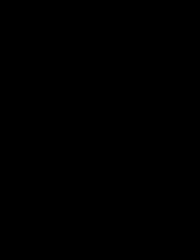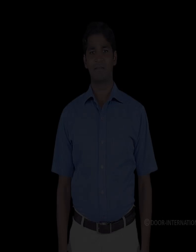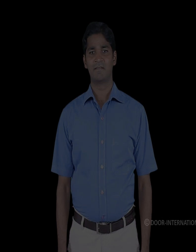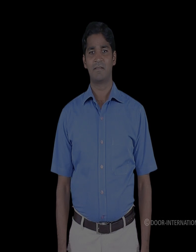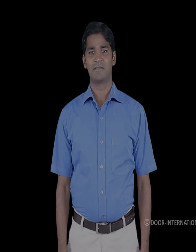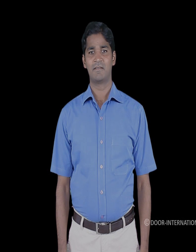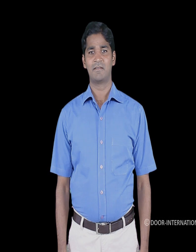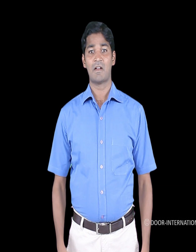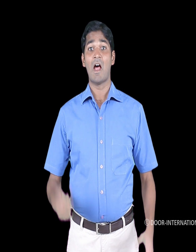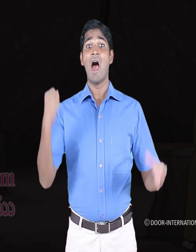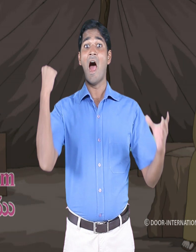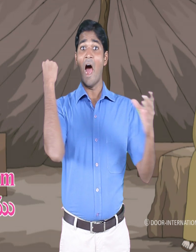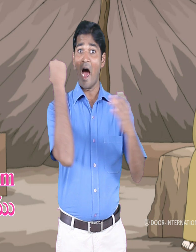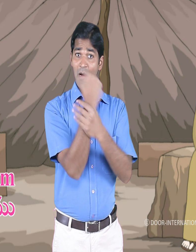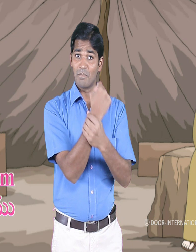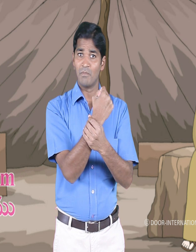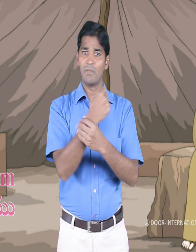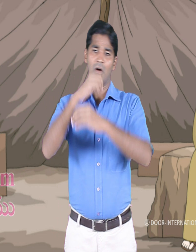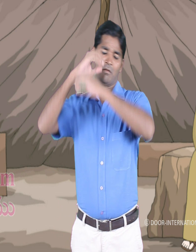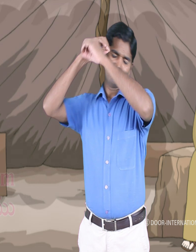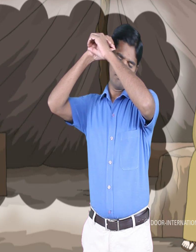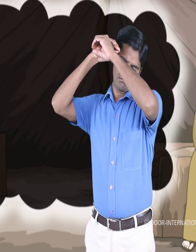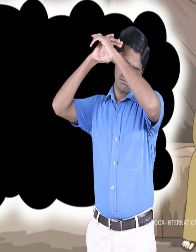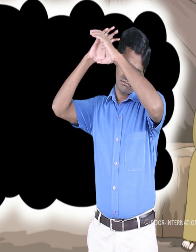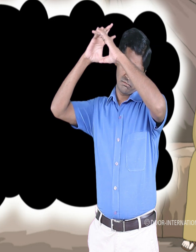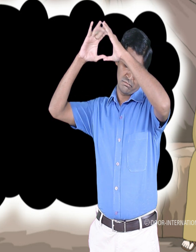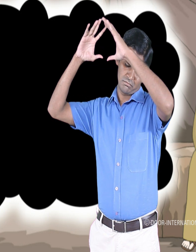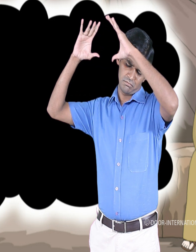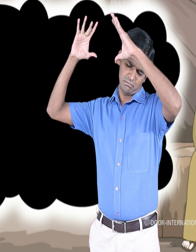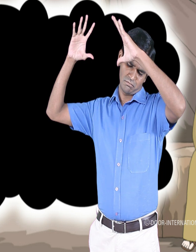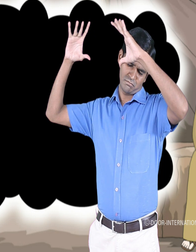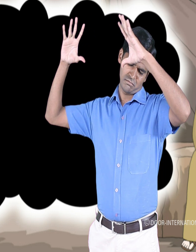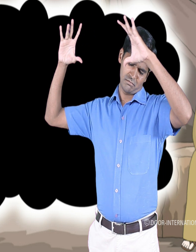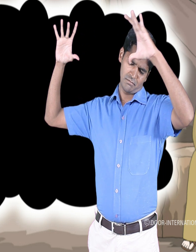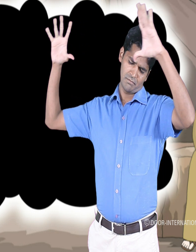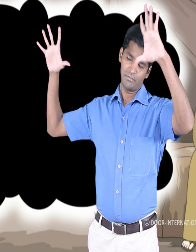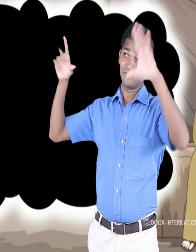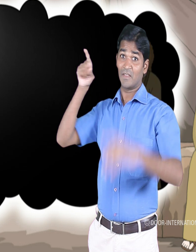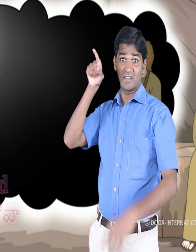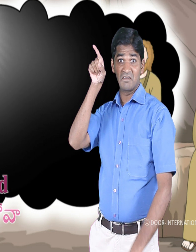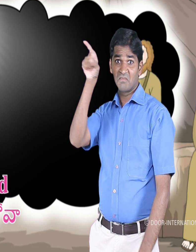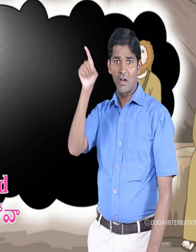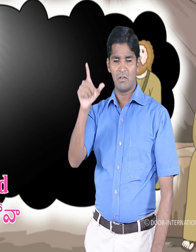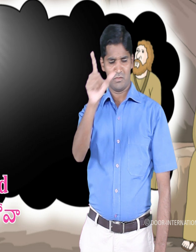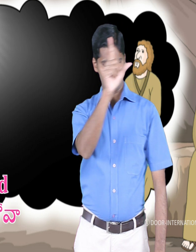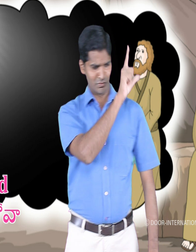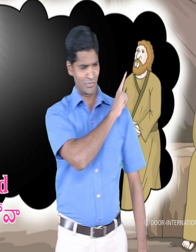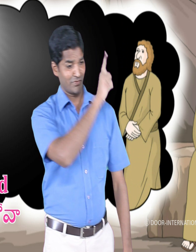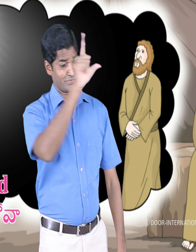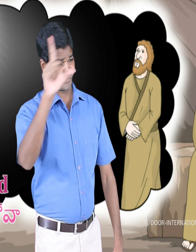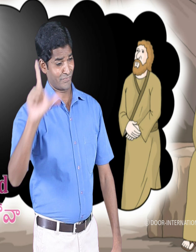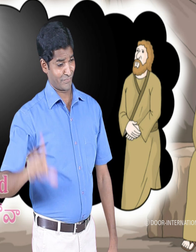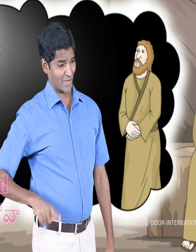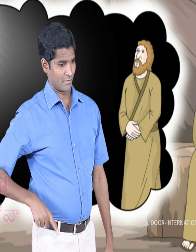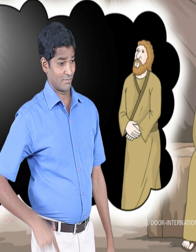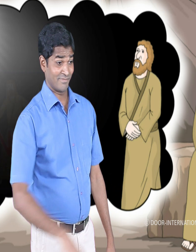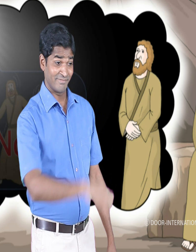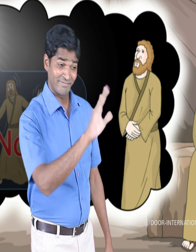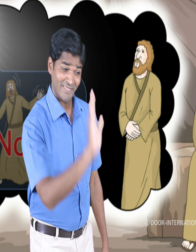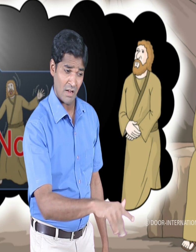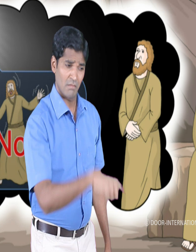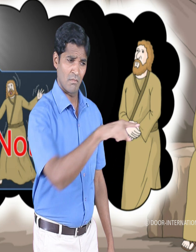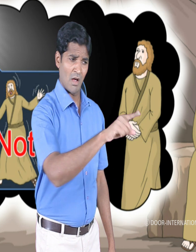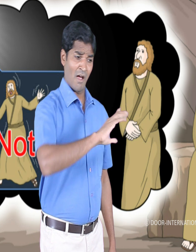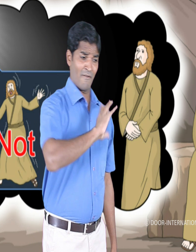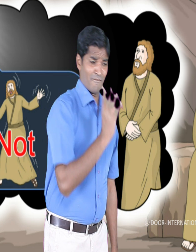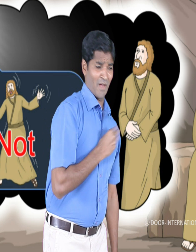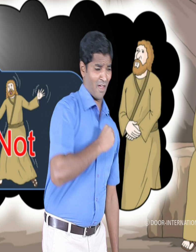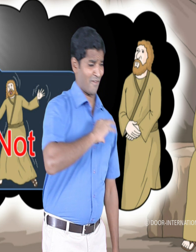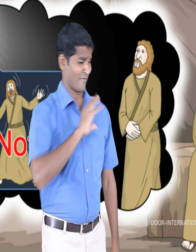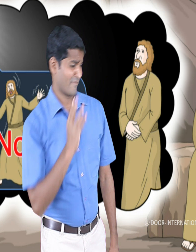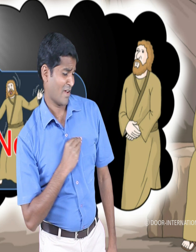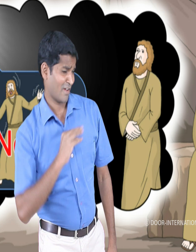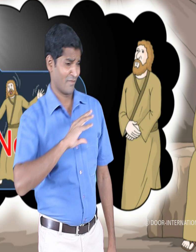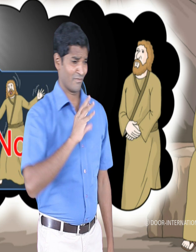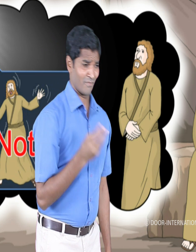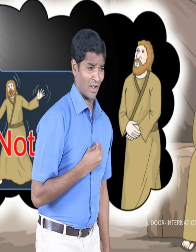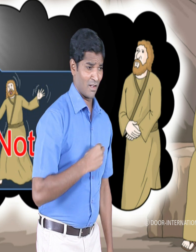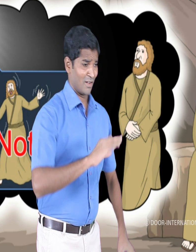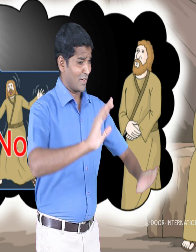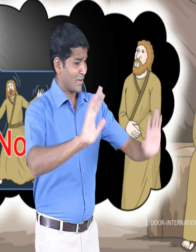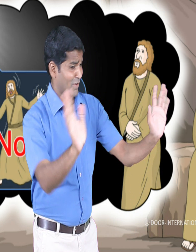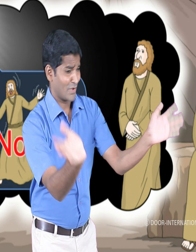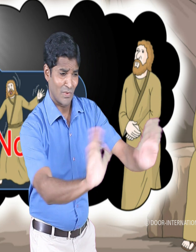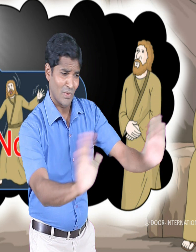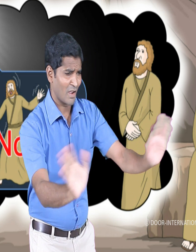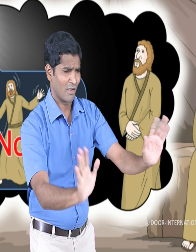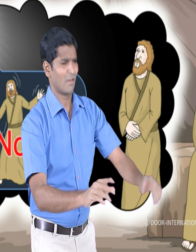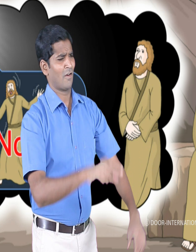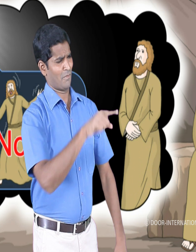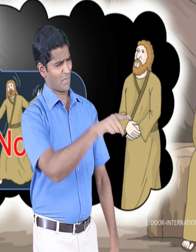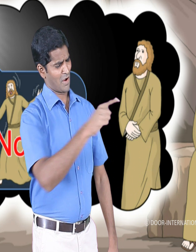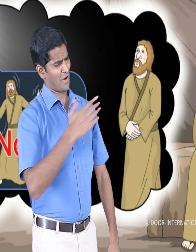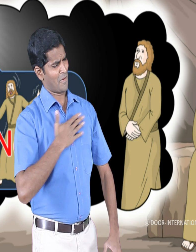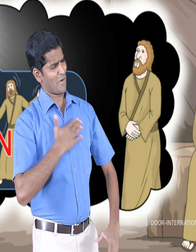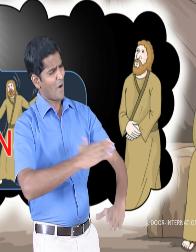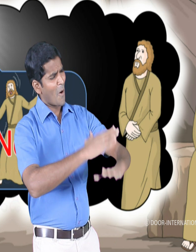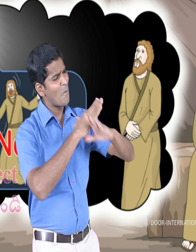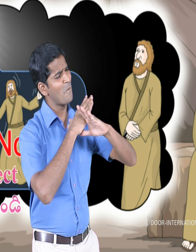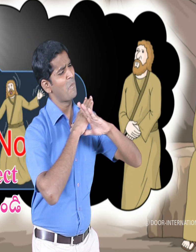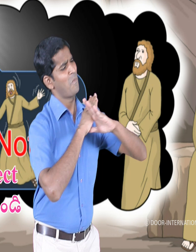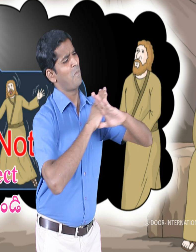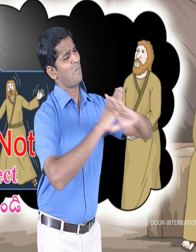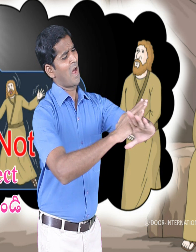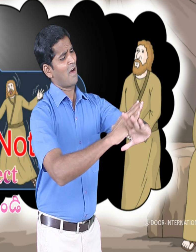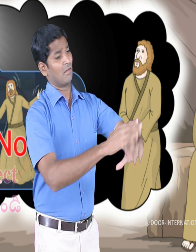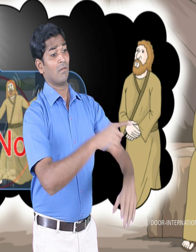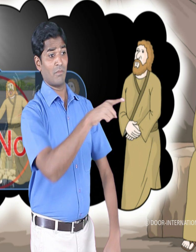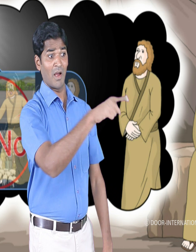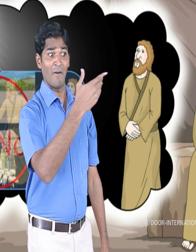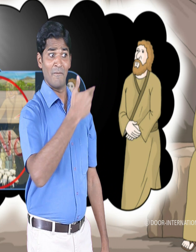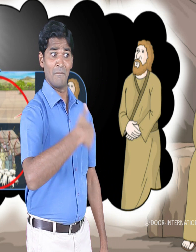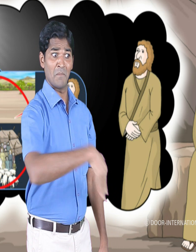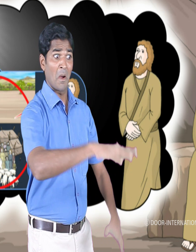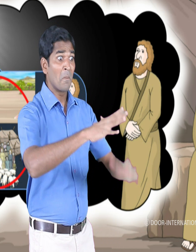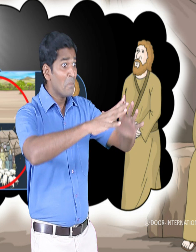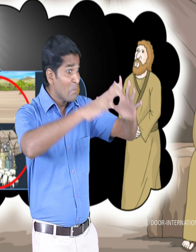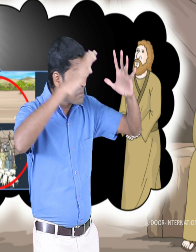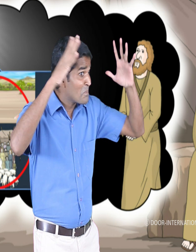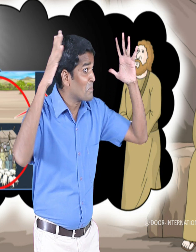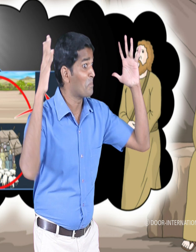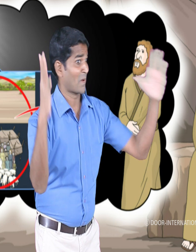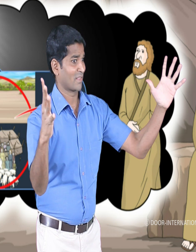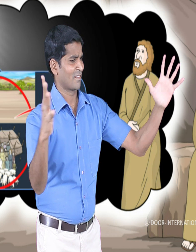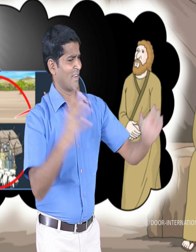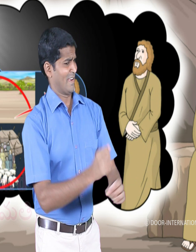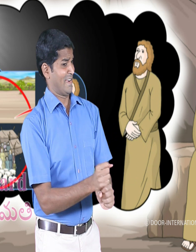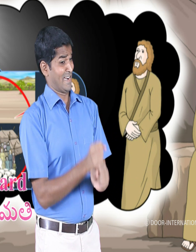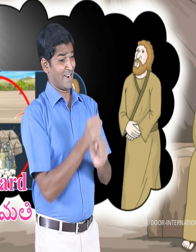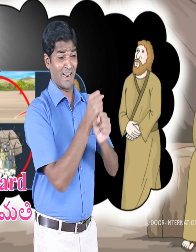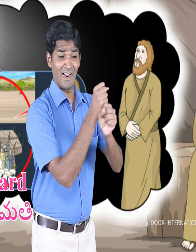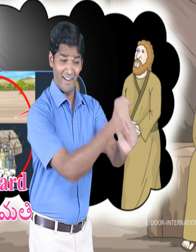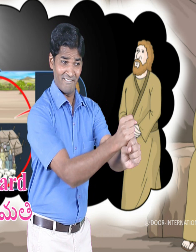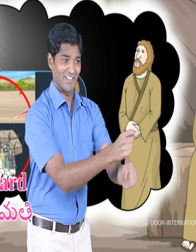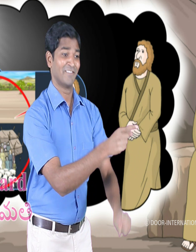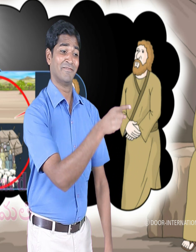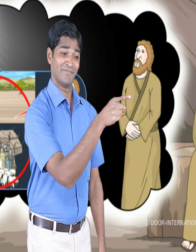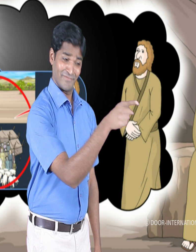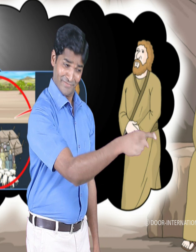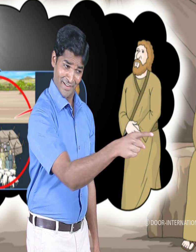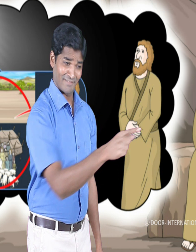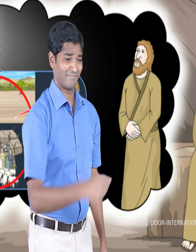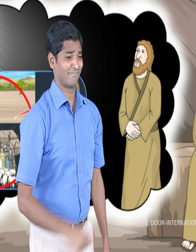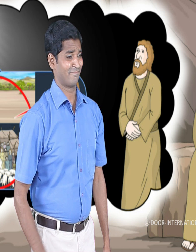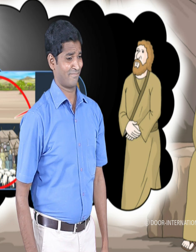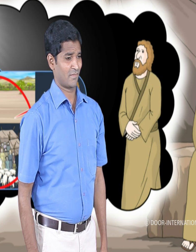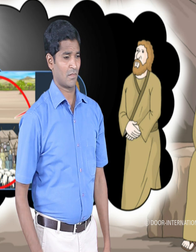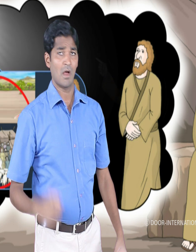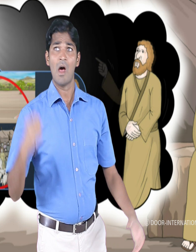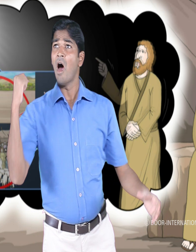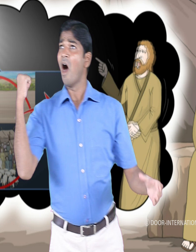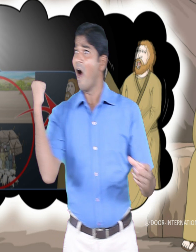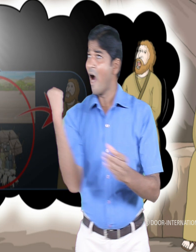After these events, the word of the LORD came to Abram in a vision: “Do not be afraid, Abram.